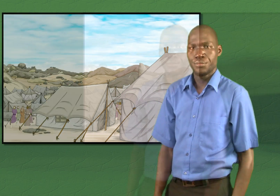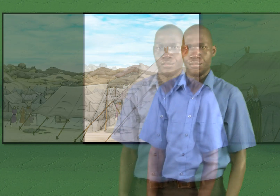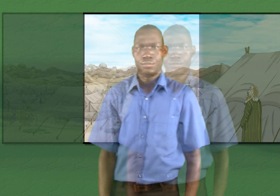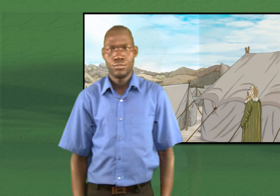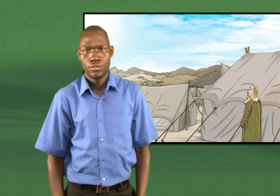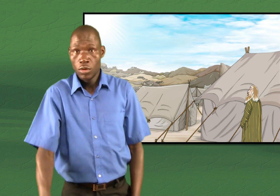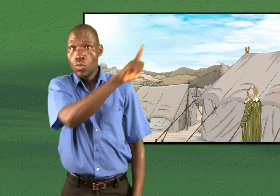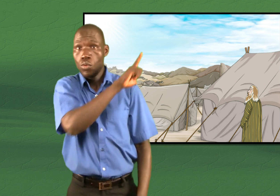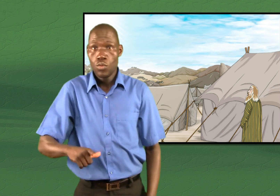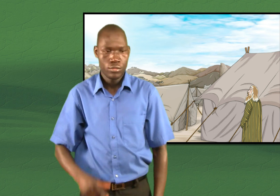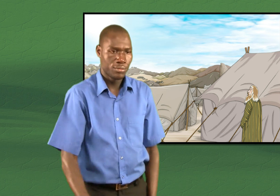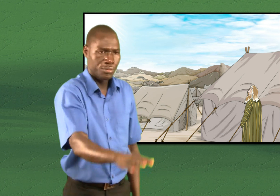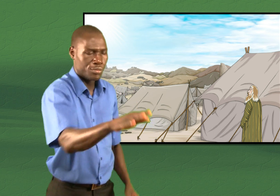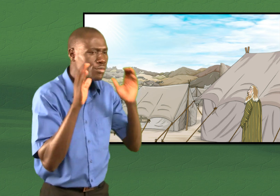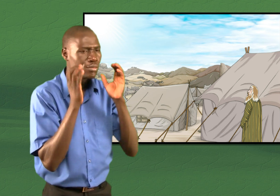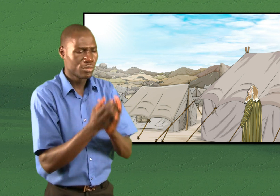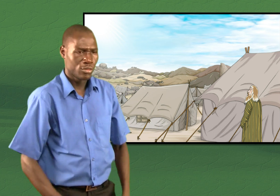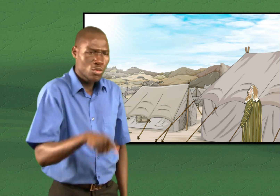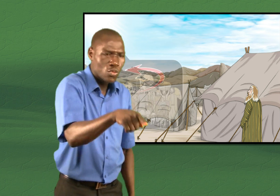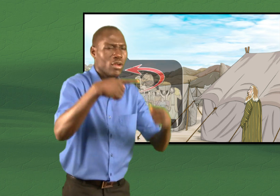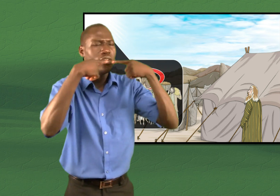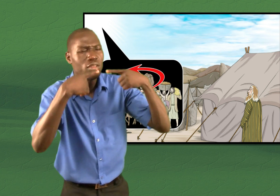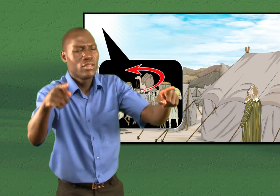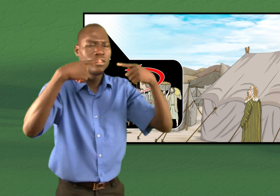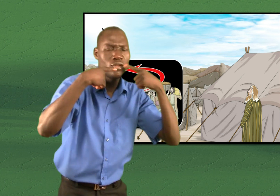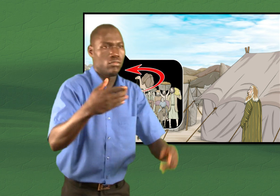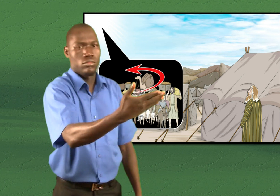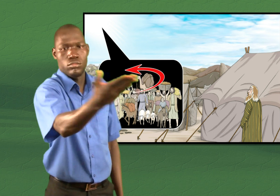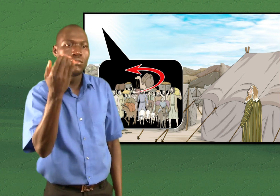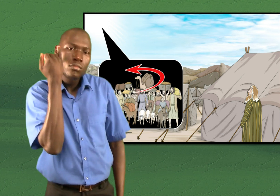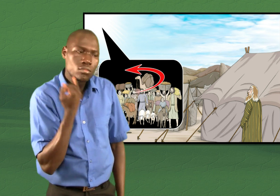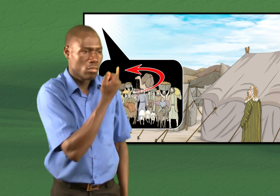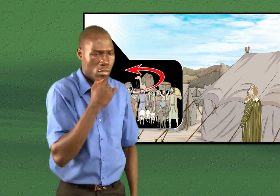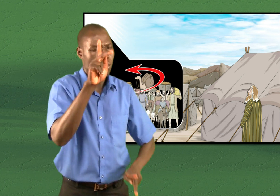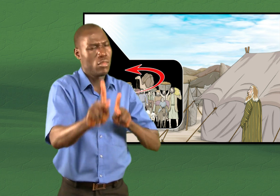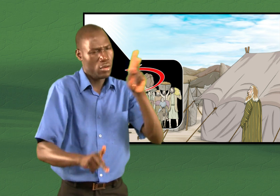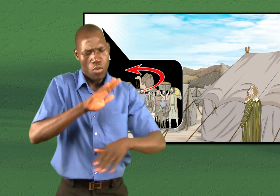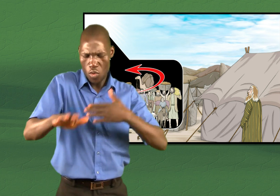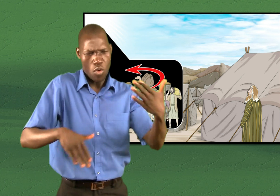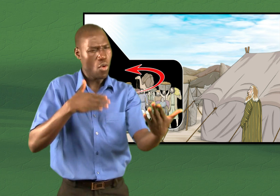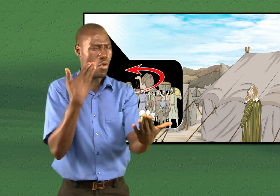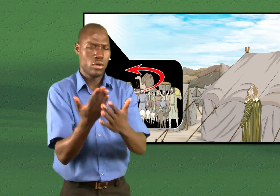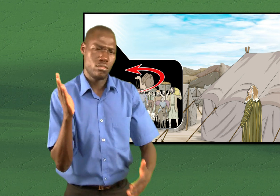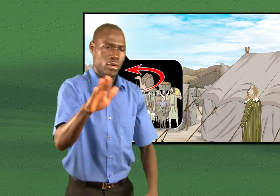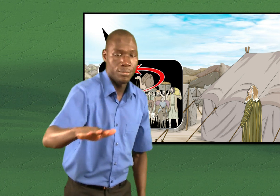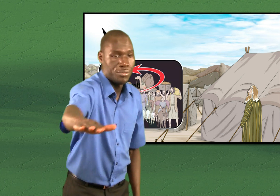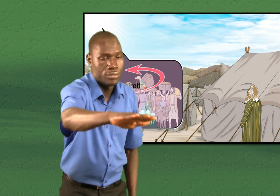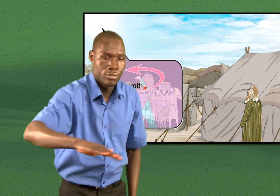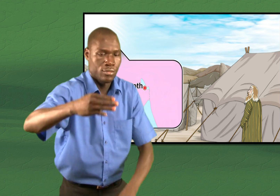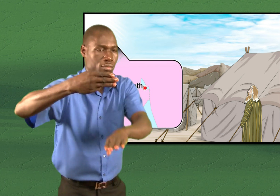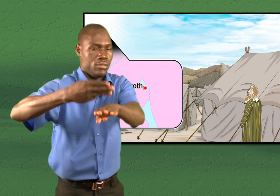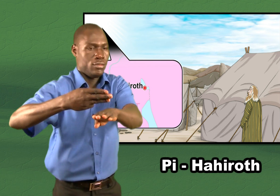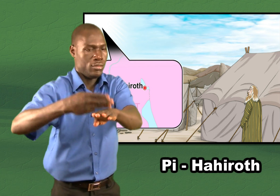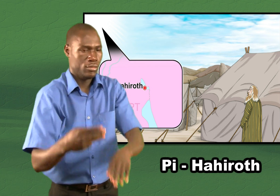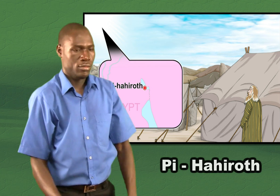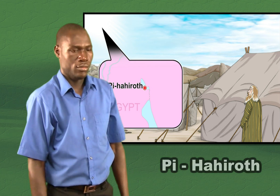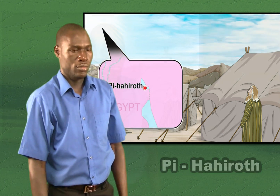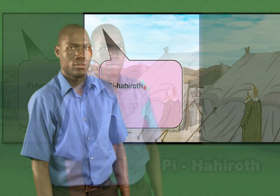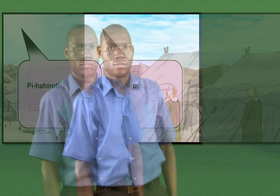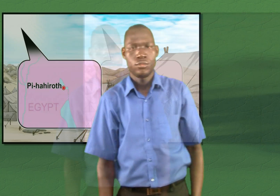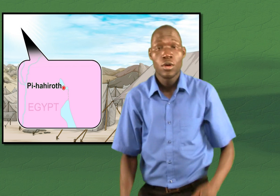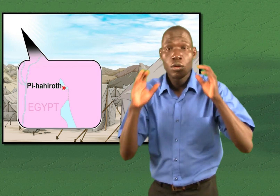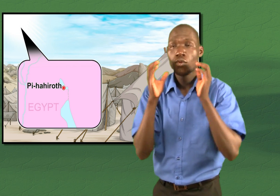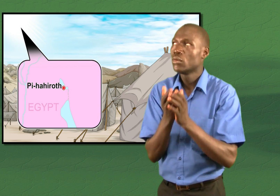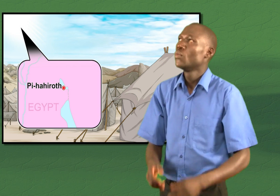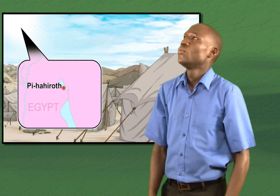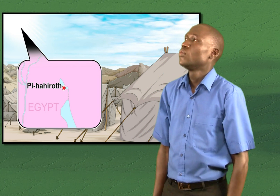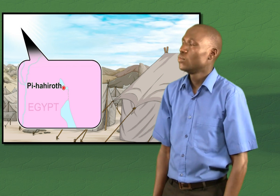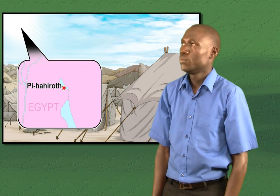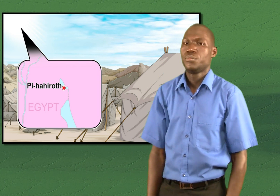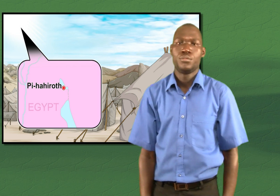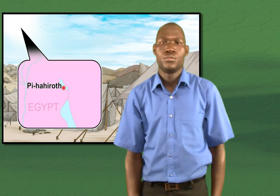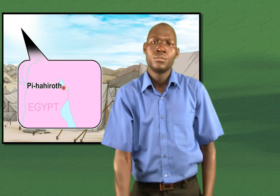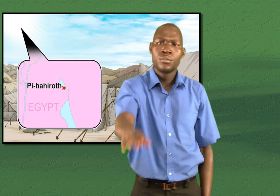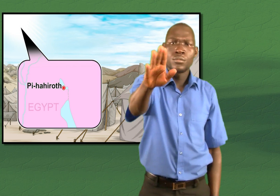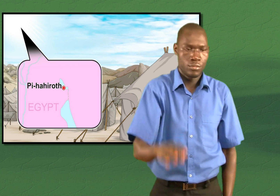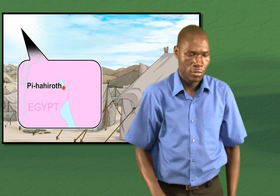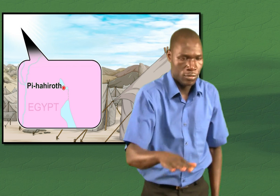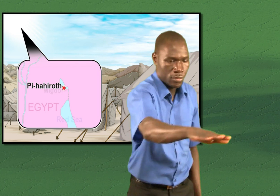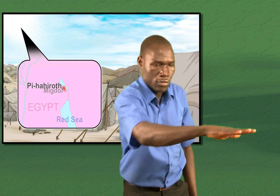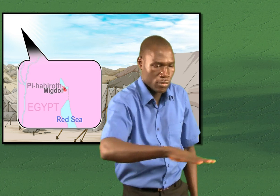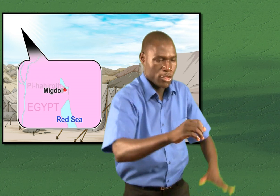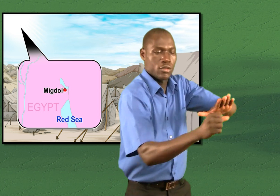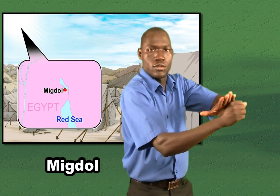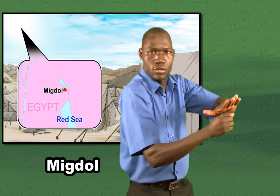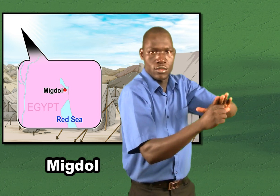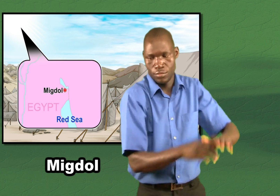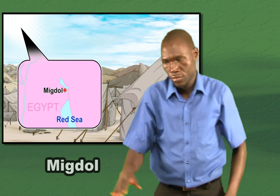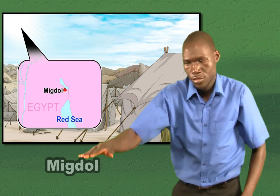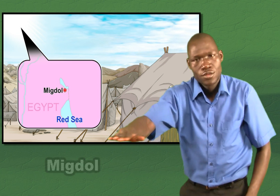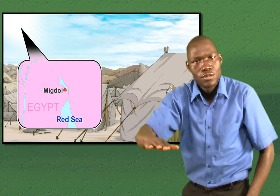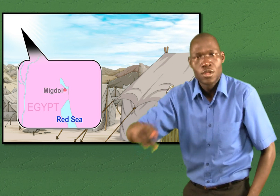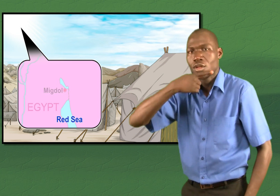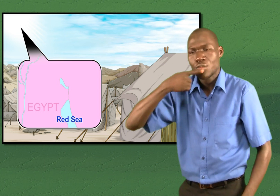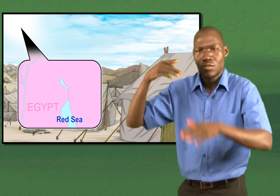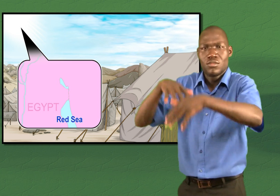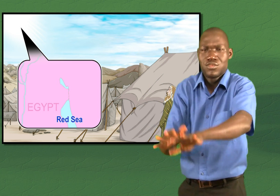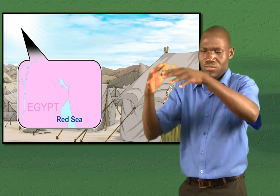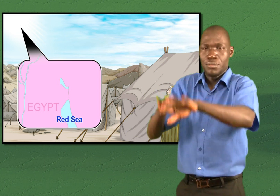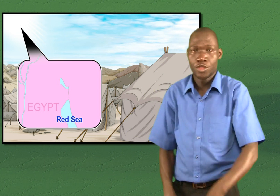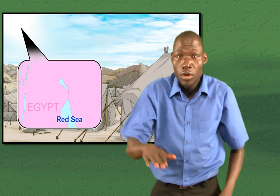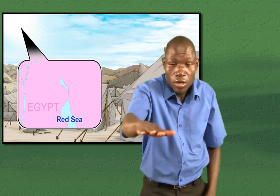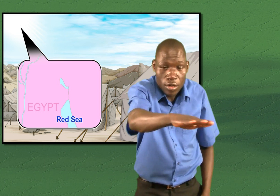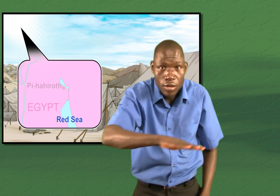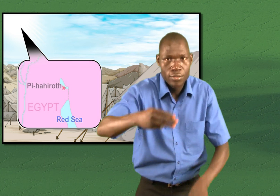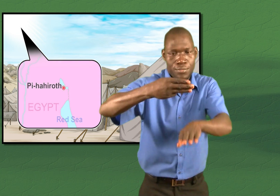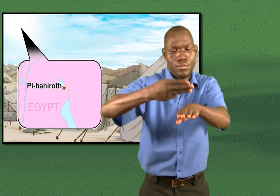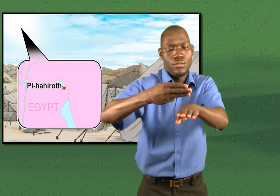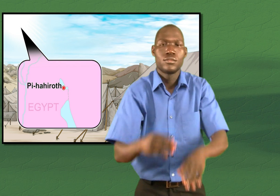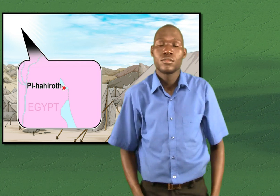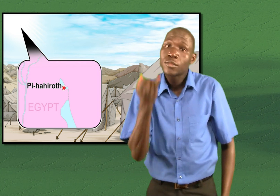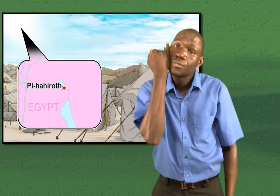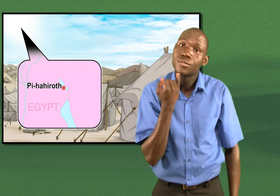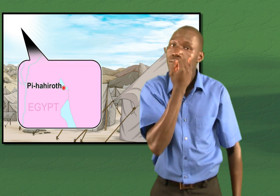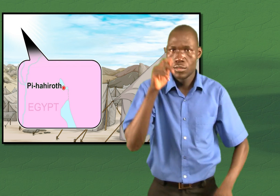Then the LORD said to Moses, “Tell the Israelites to turn back and encamp before Pi-hahiroth, between Migdol and the sea.